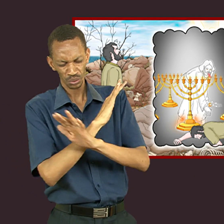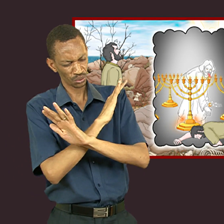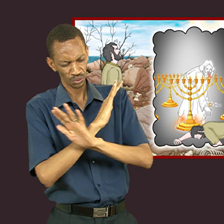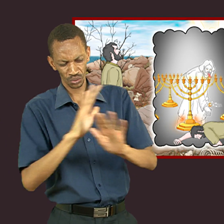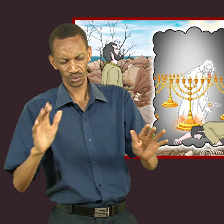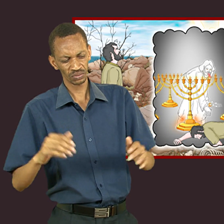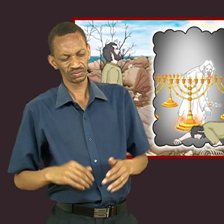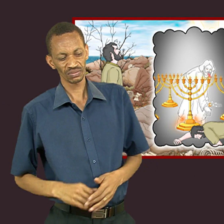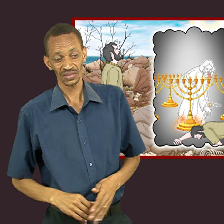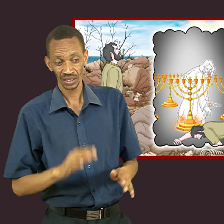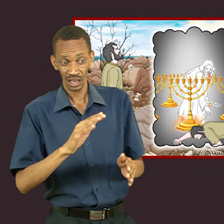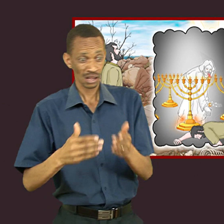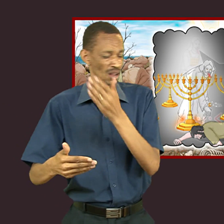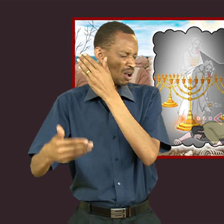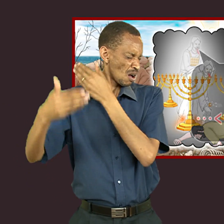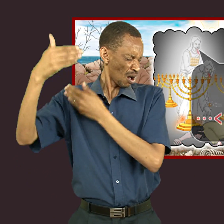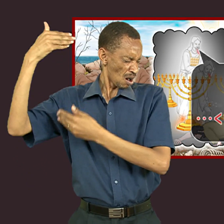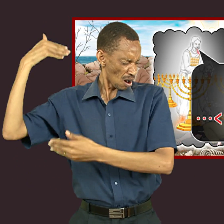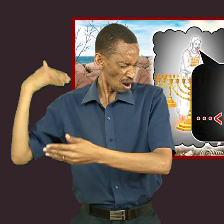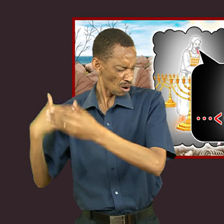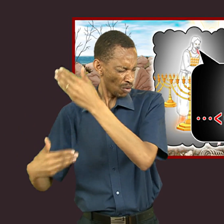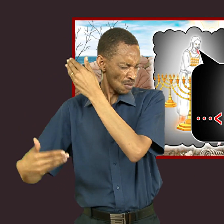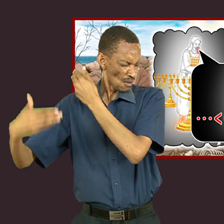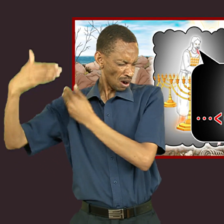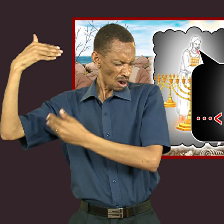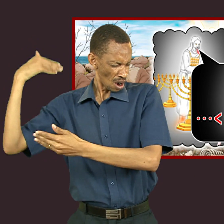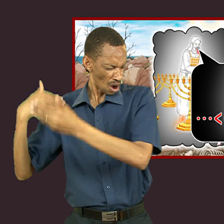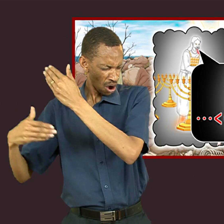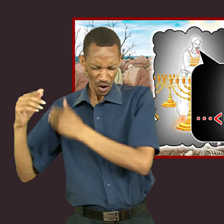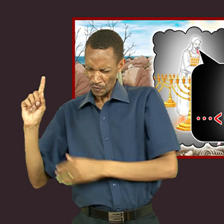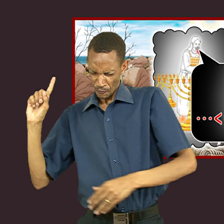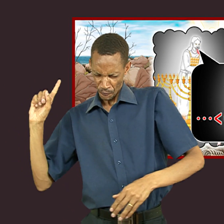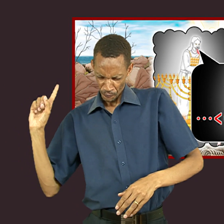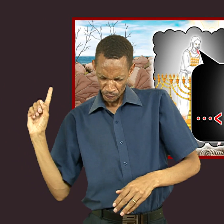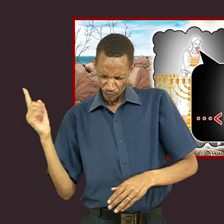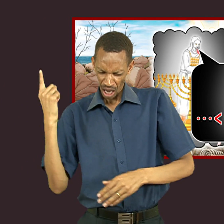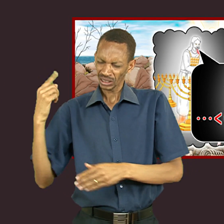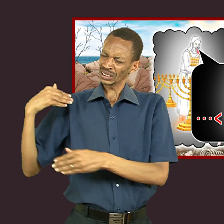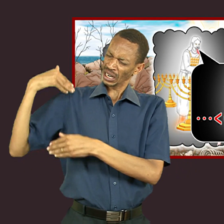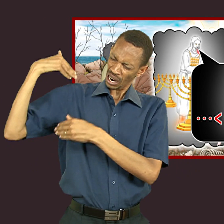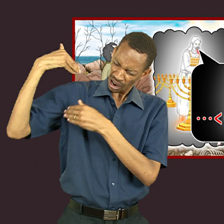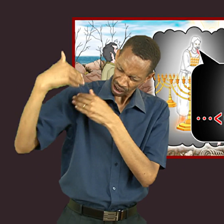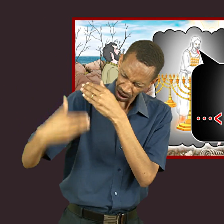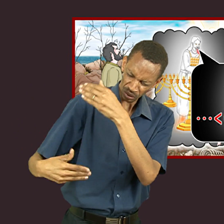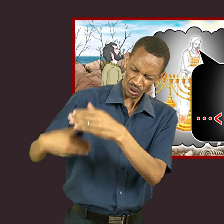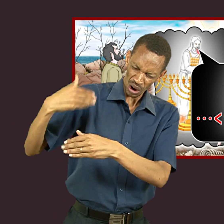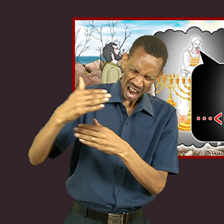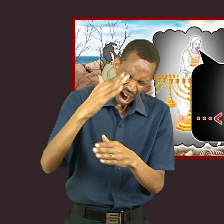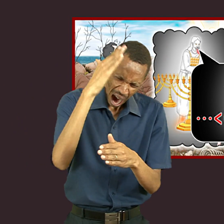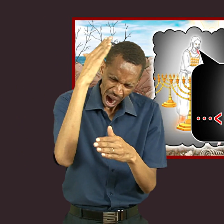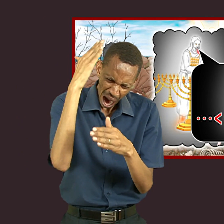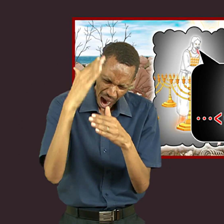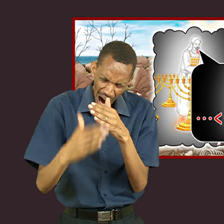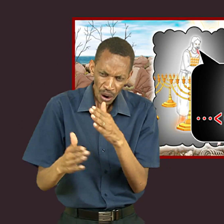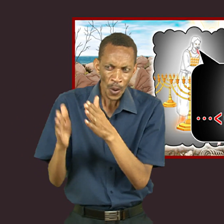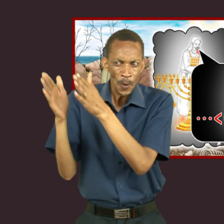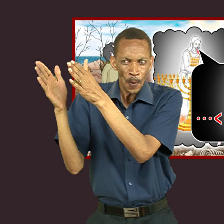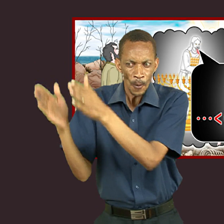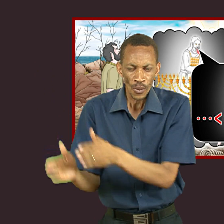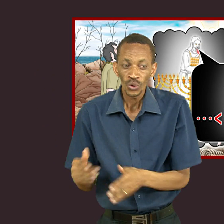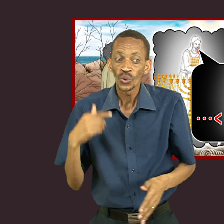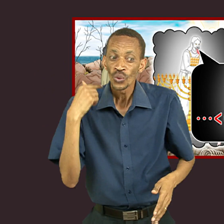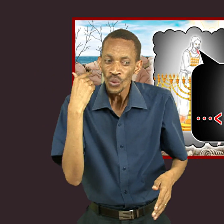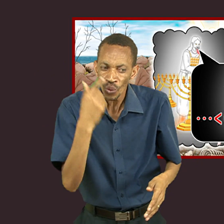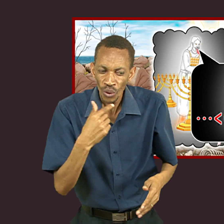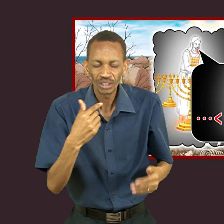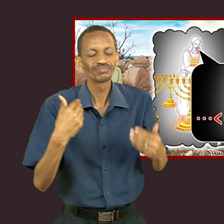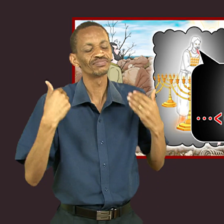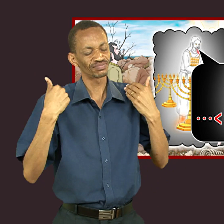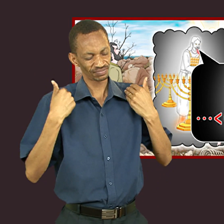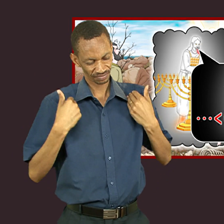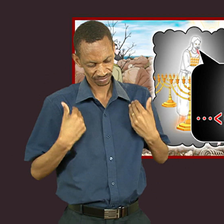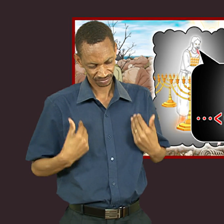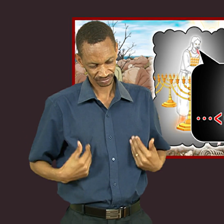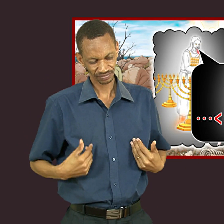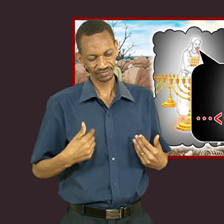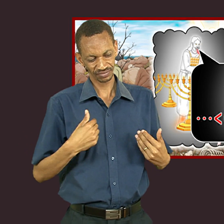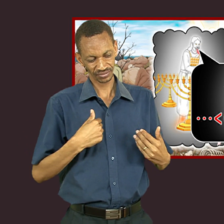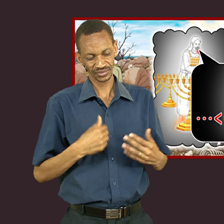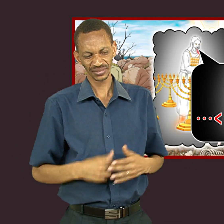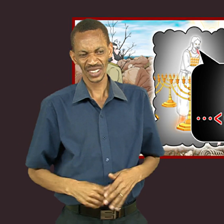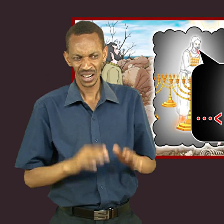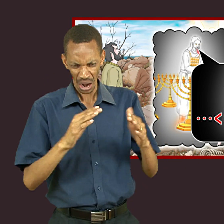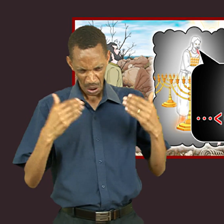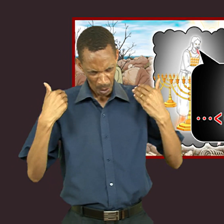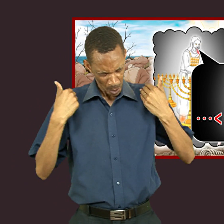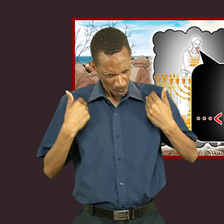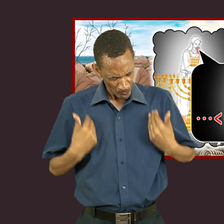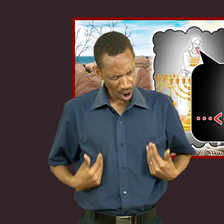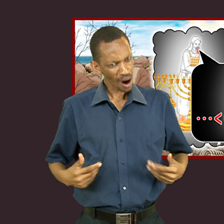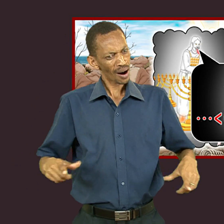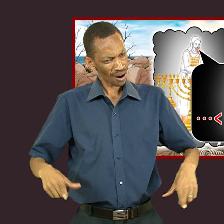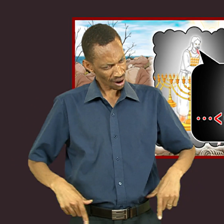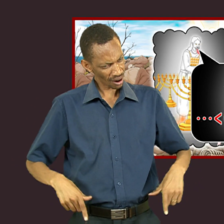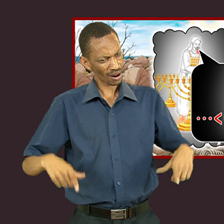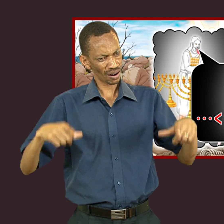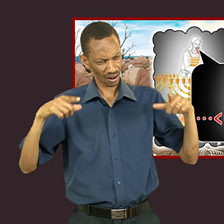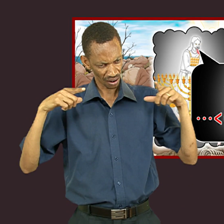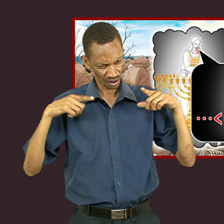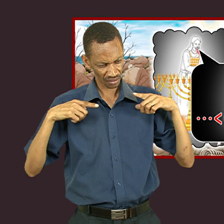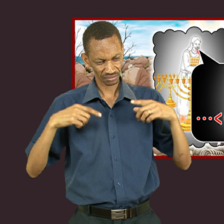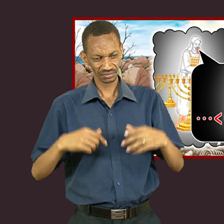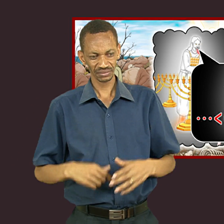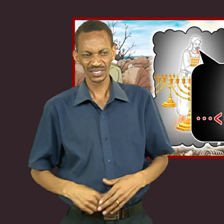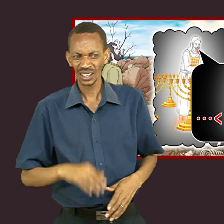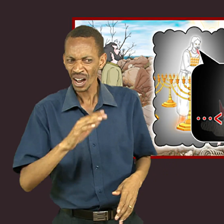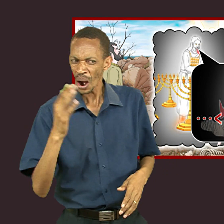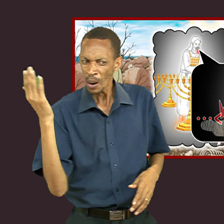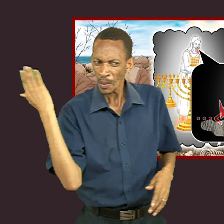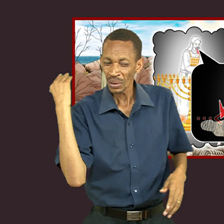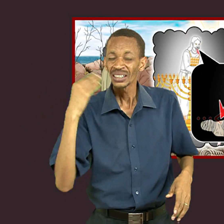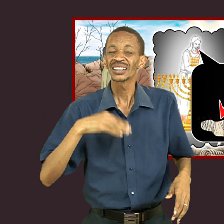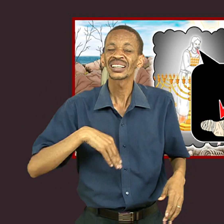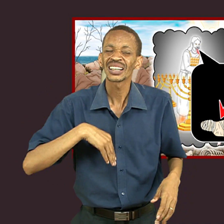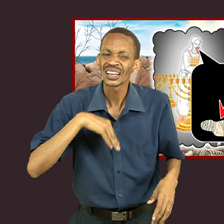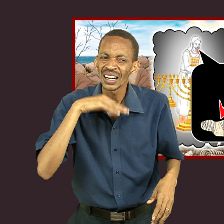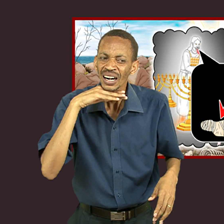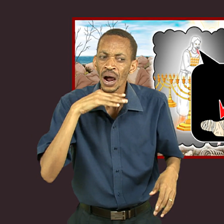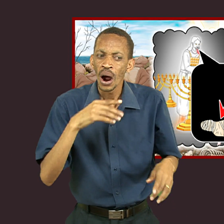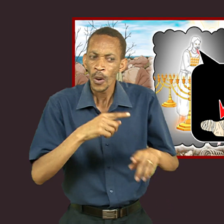I am the First and the Last, the Living One.